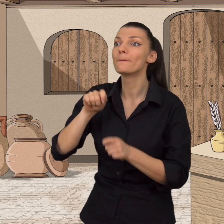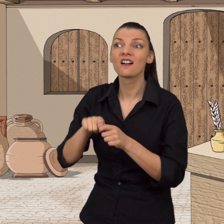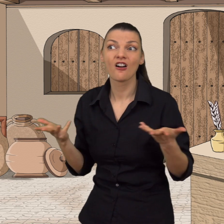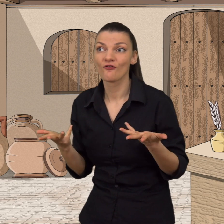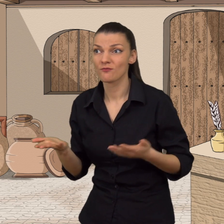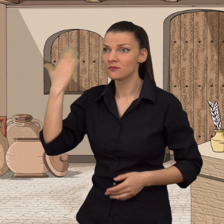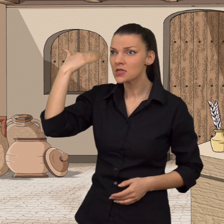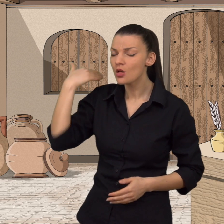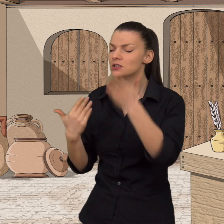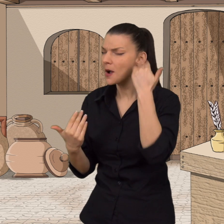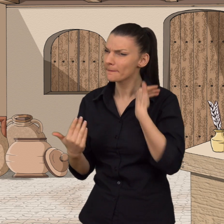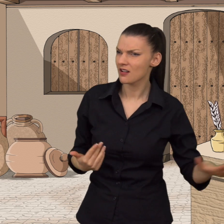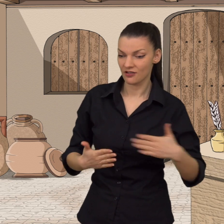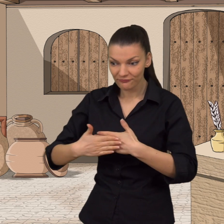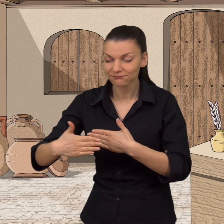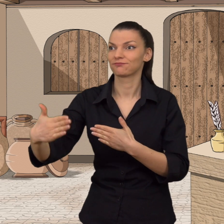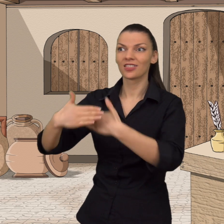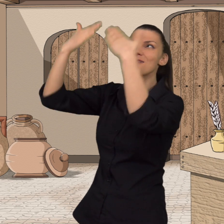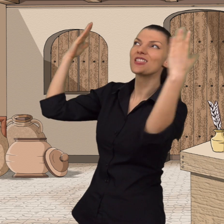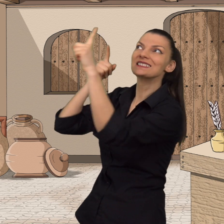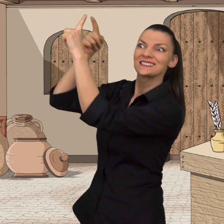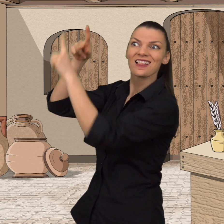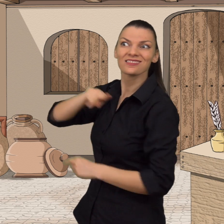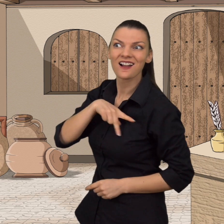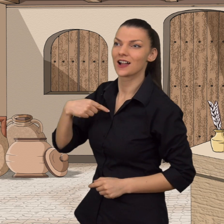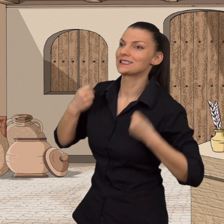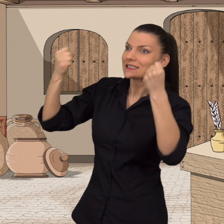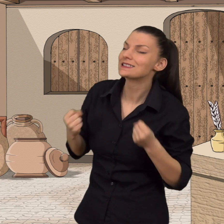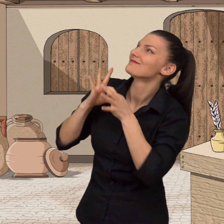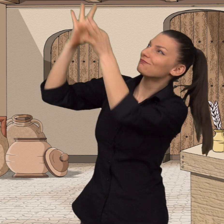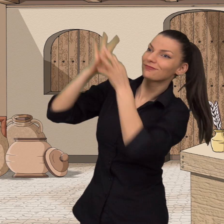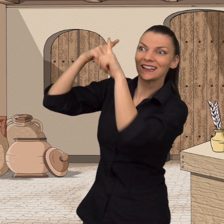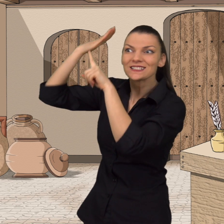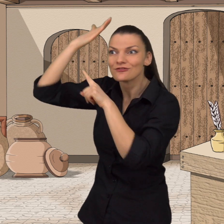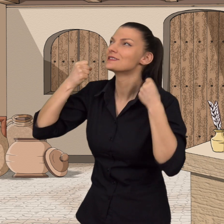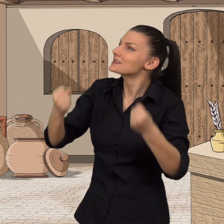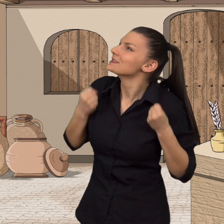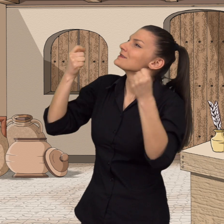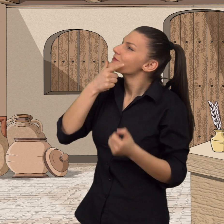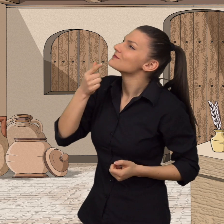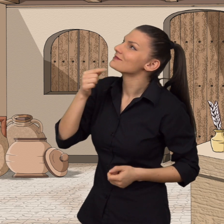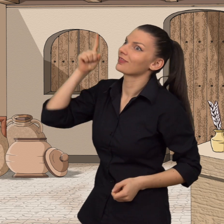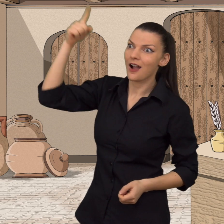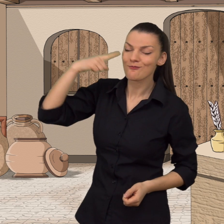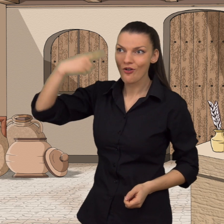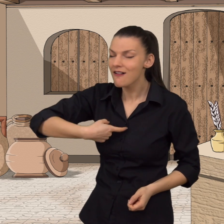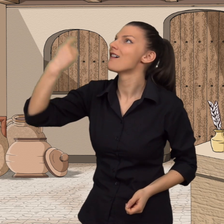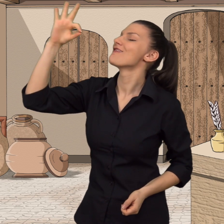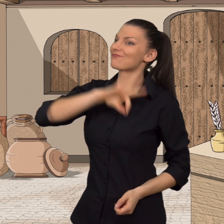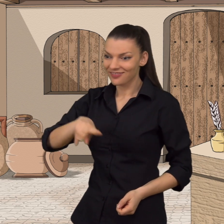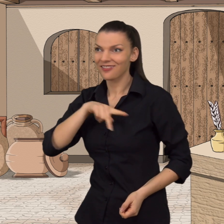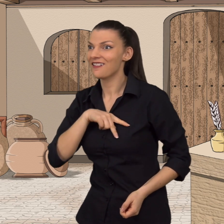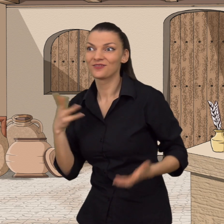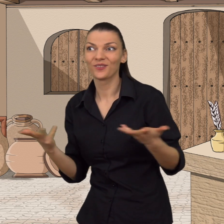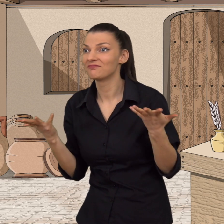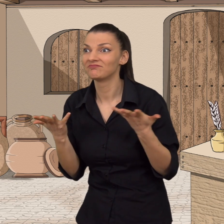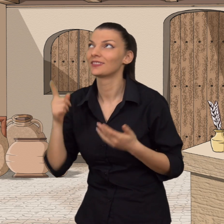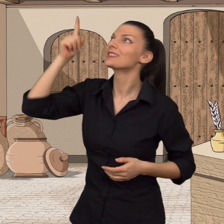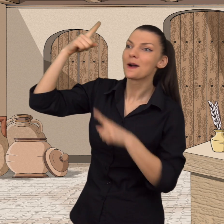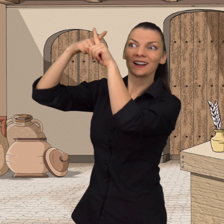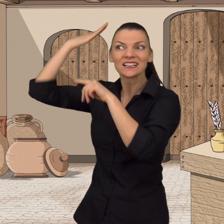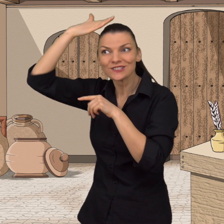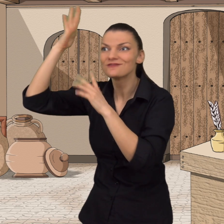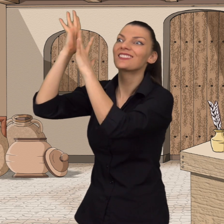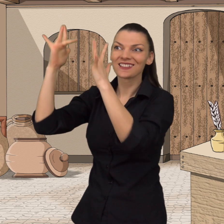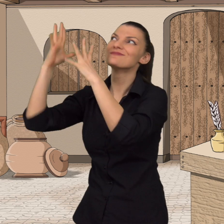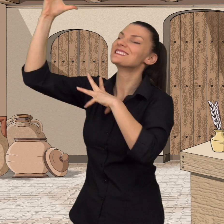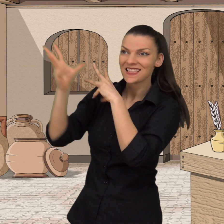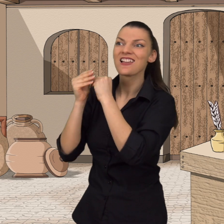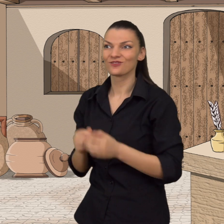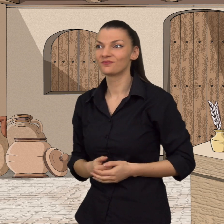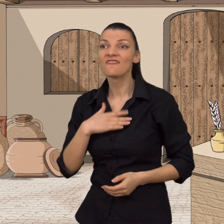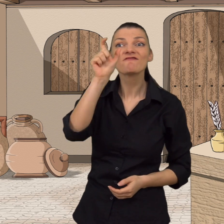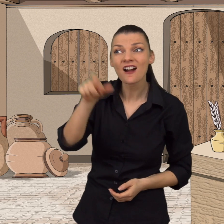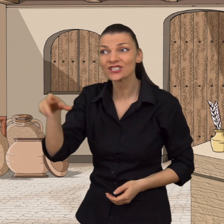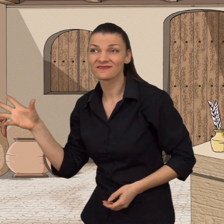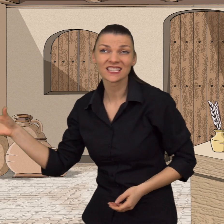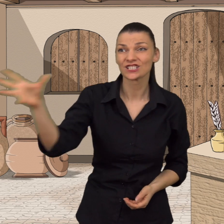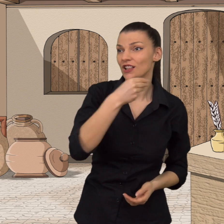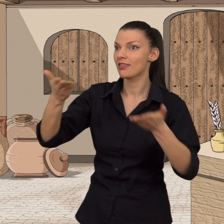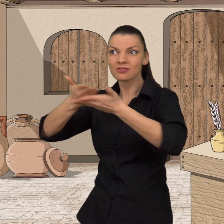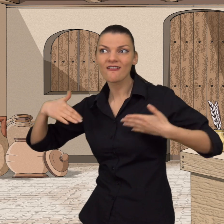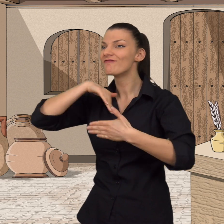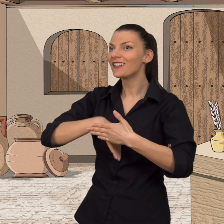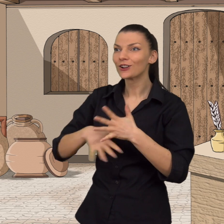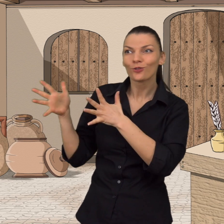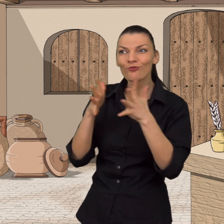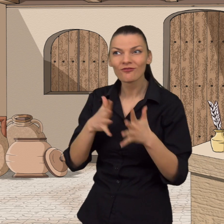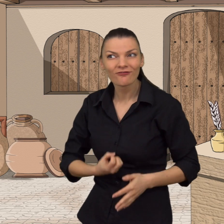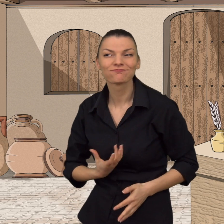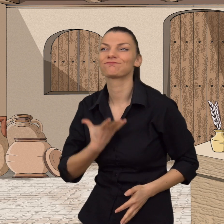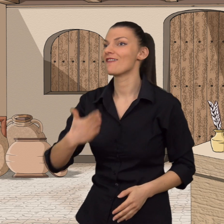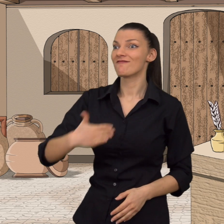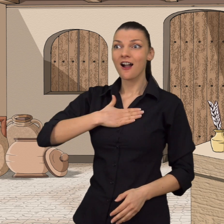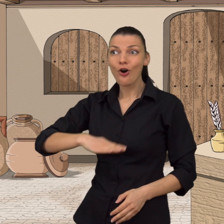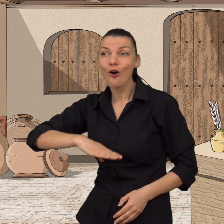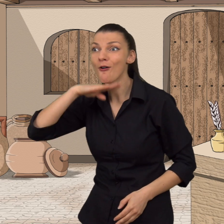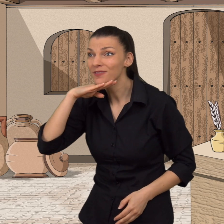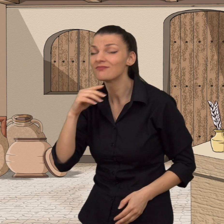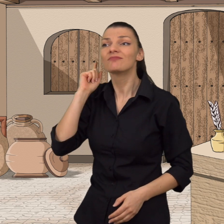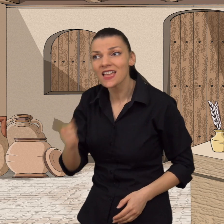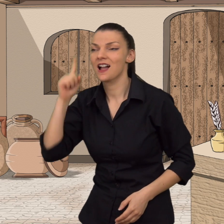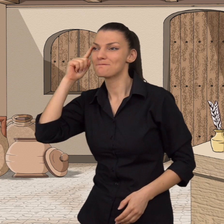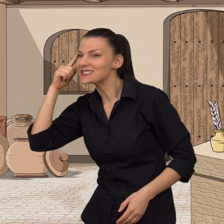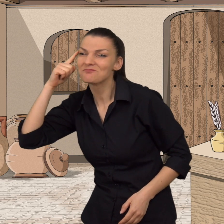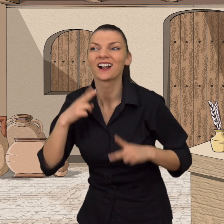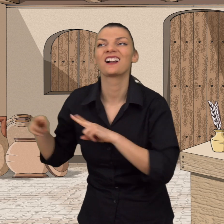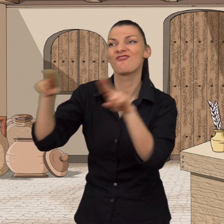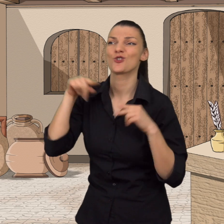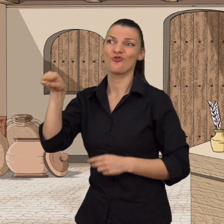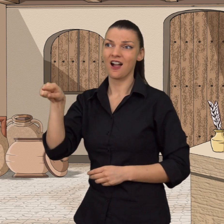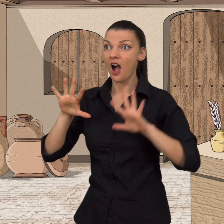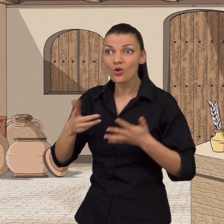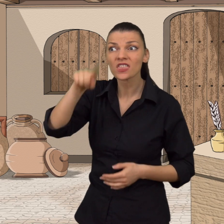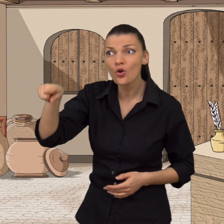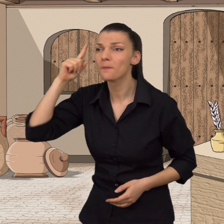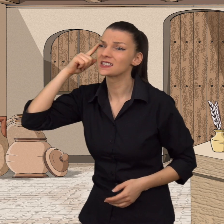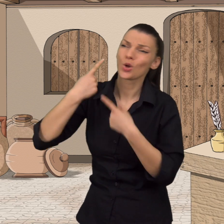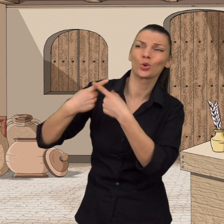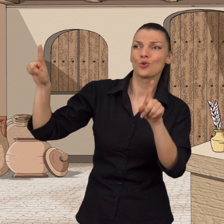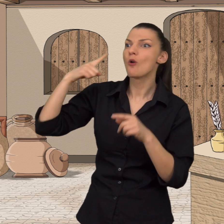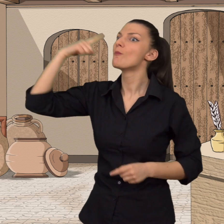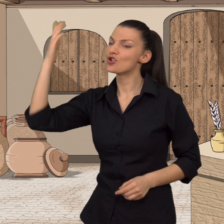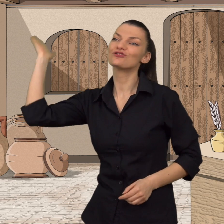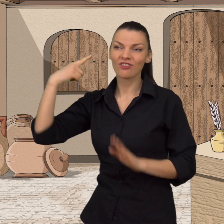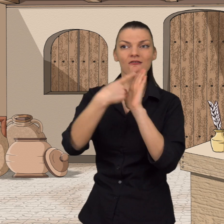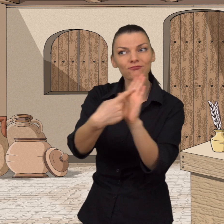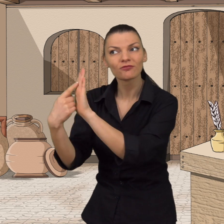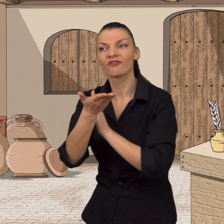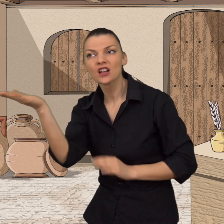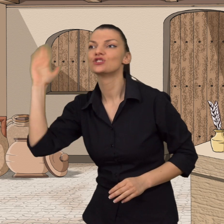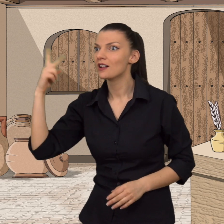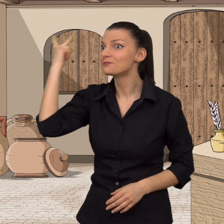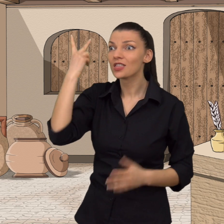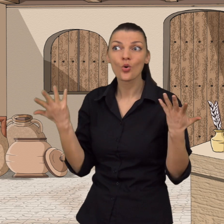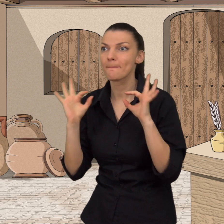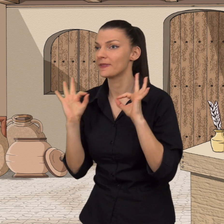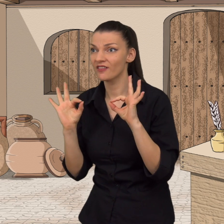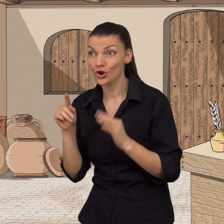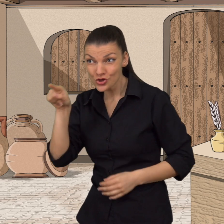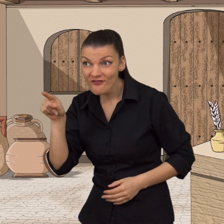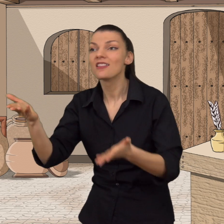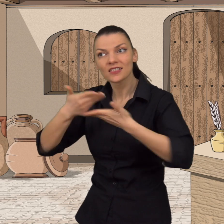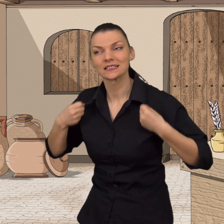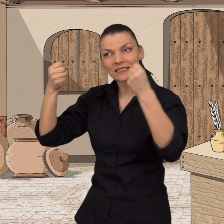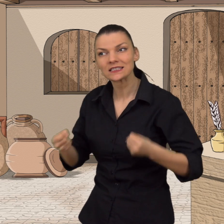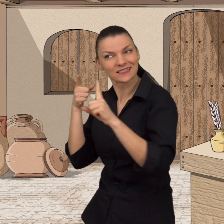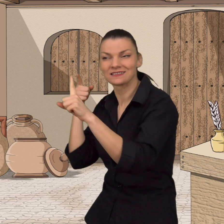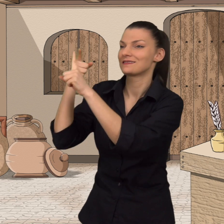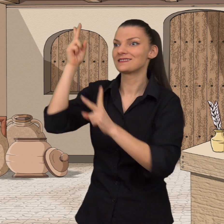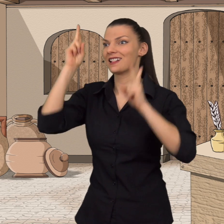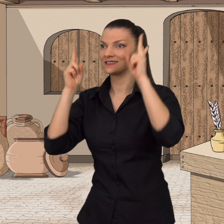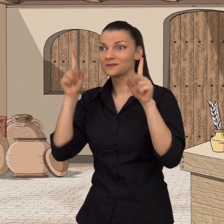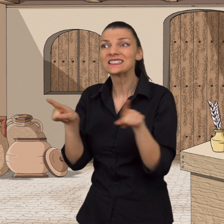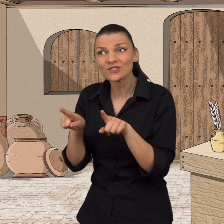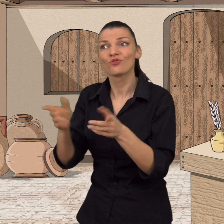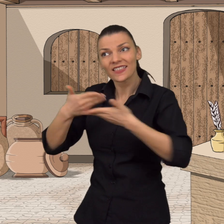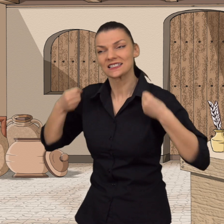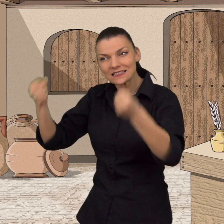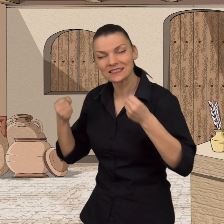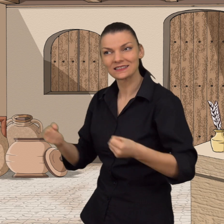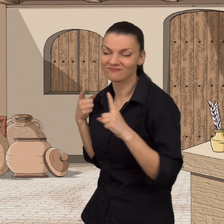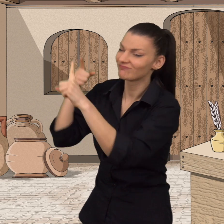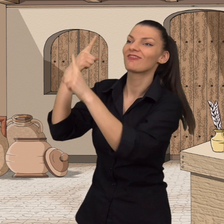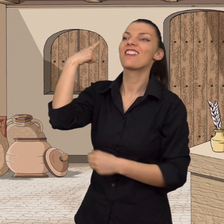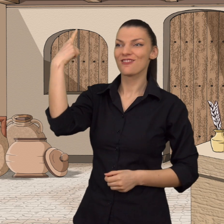But one thing I do: Forgetting what is behind and straining toward what is ahead, I press on toward the goal to win the prize of God’s heavenly calling in Christ Jesus. All of us who are mature should embrace this point of view.